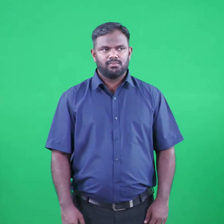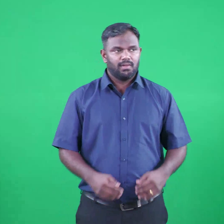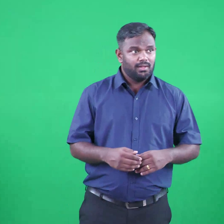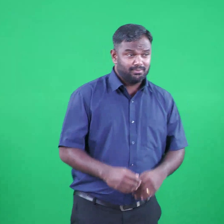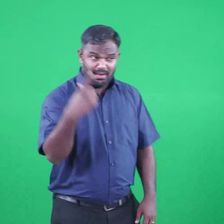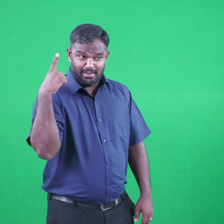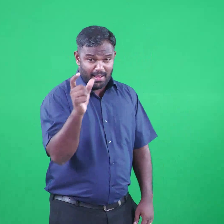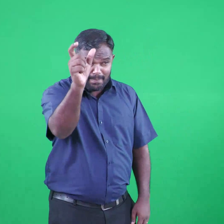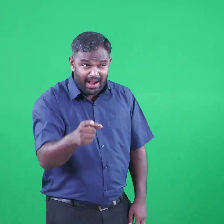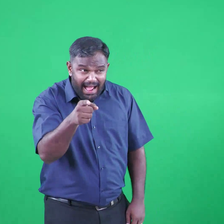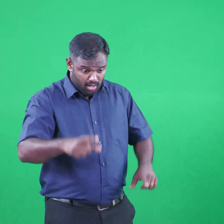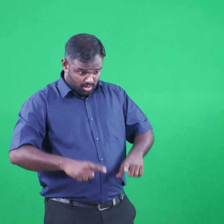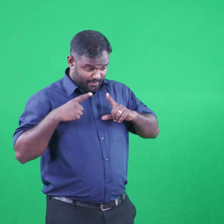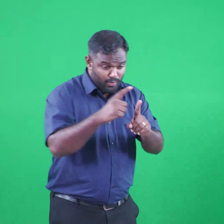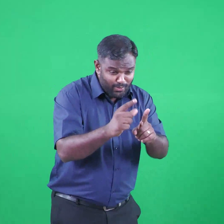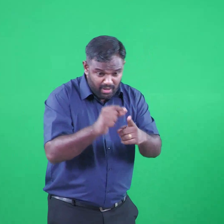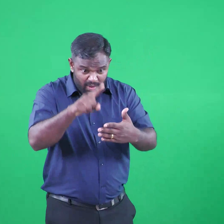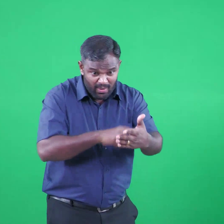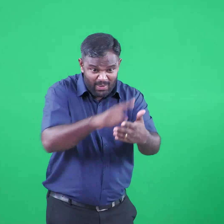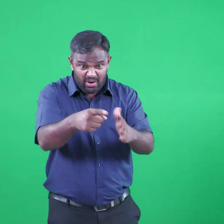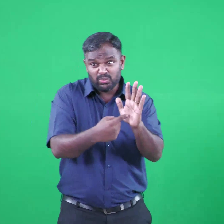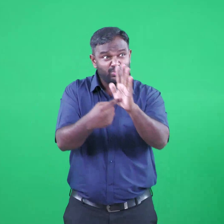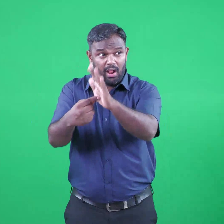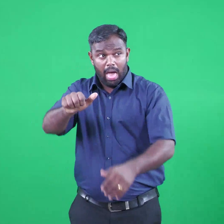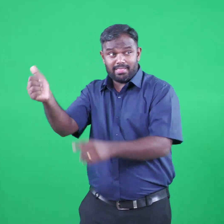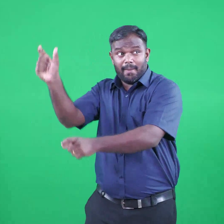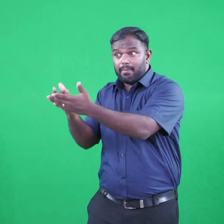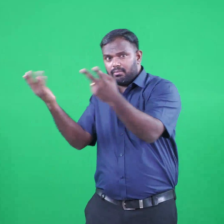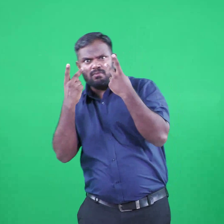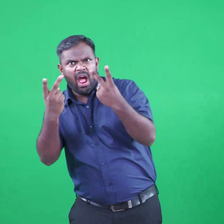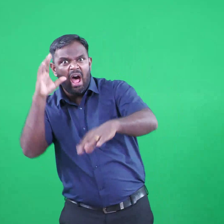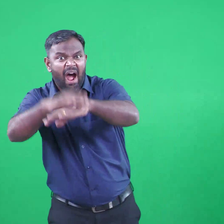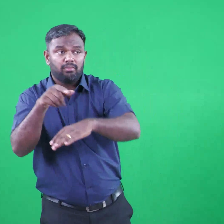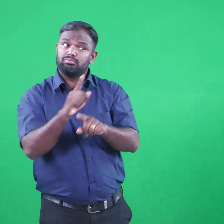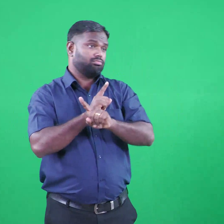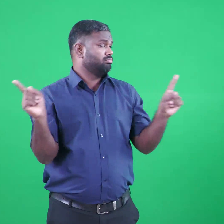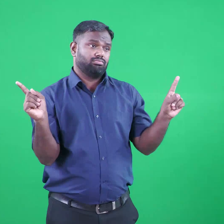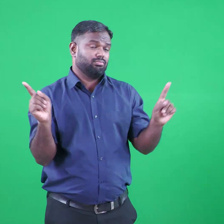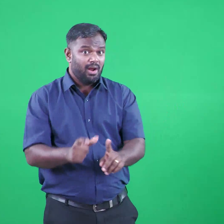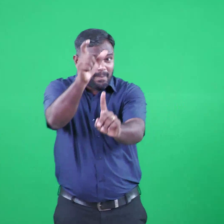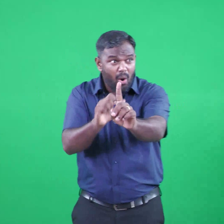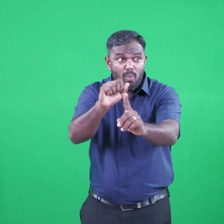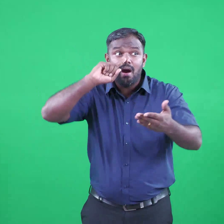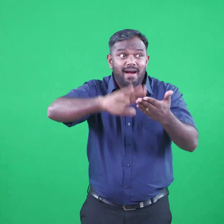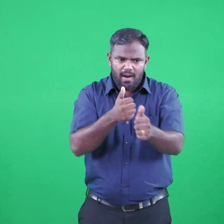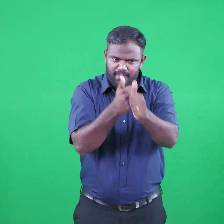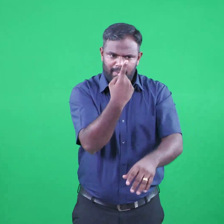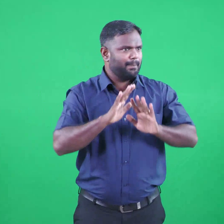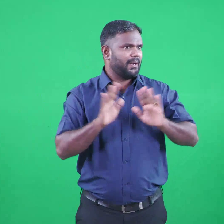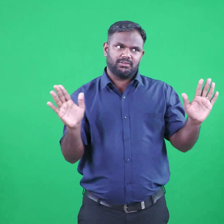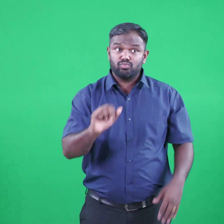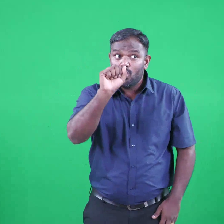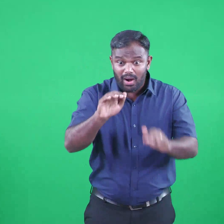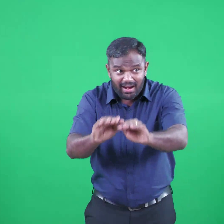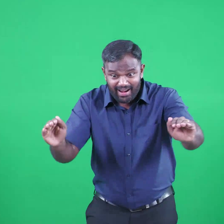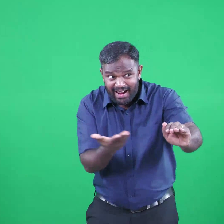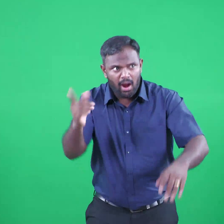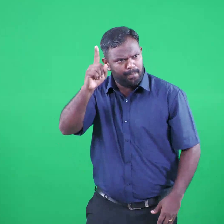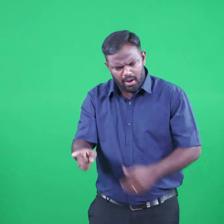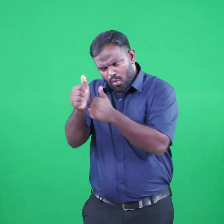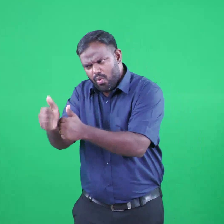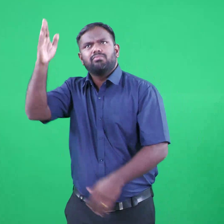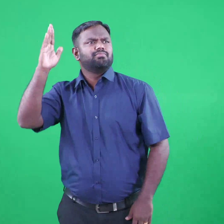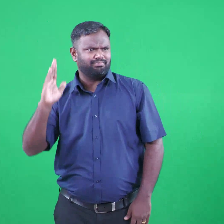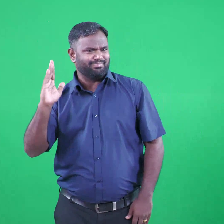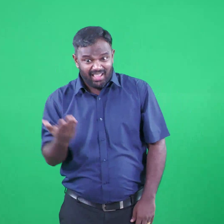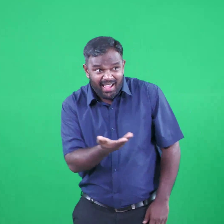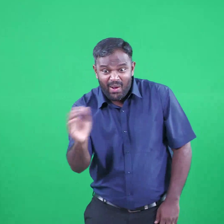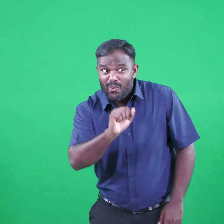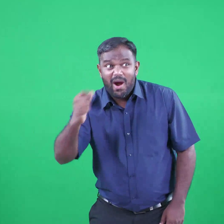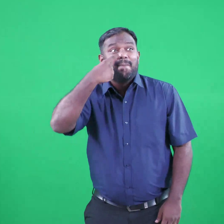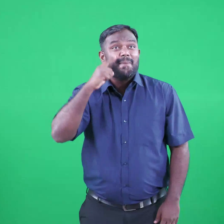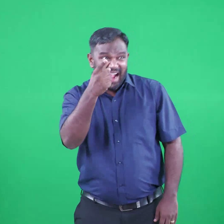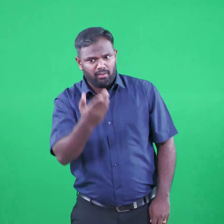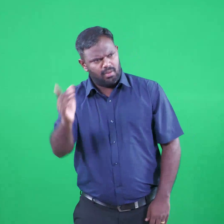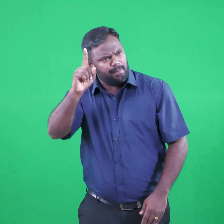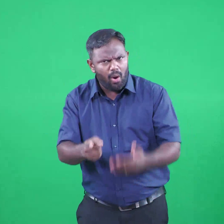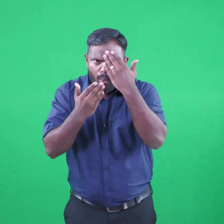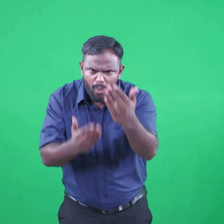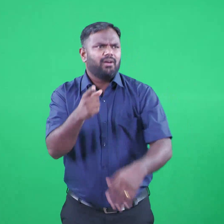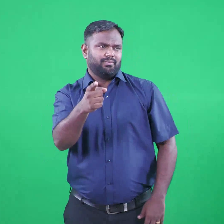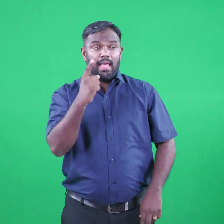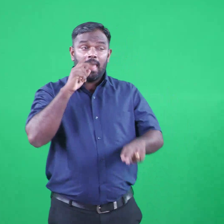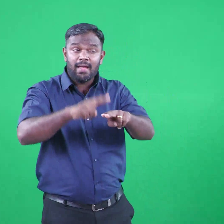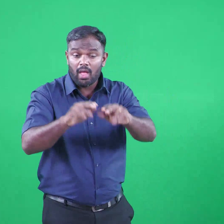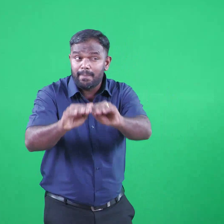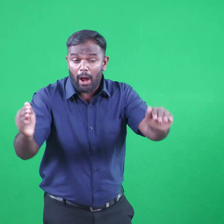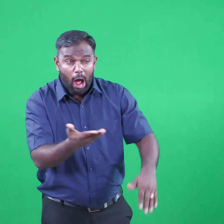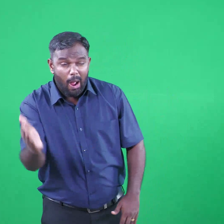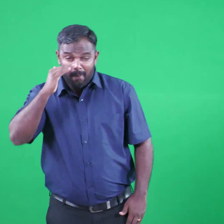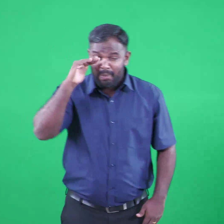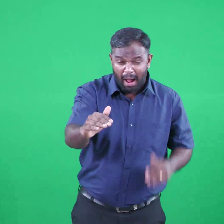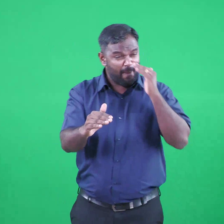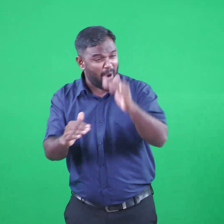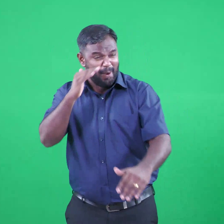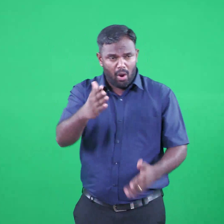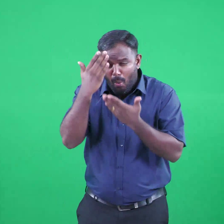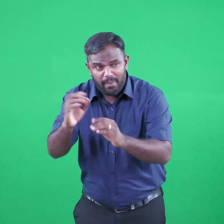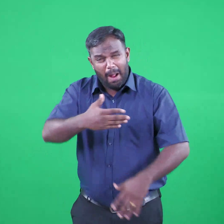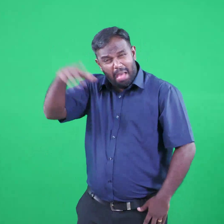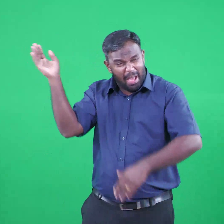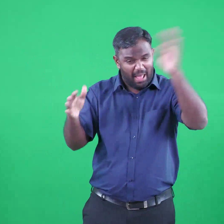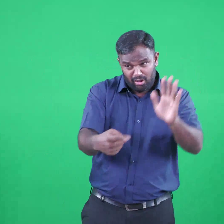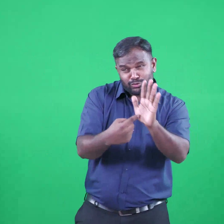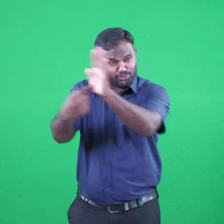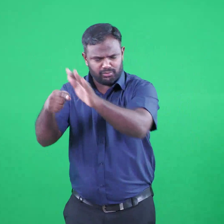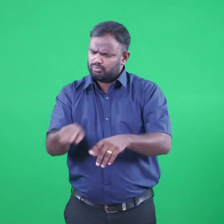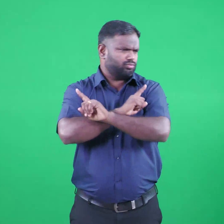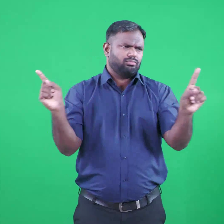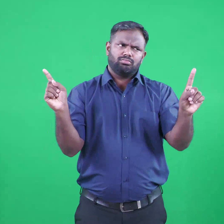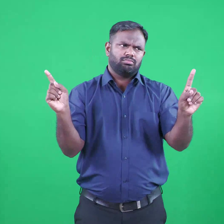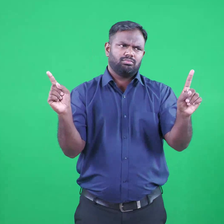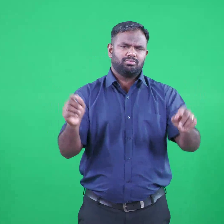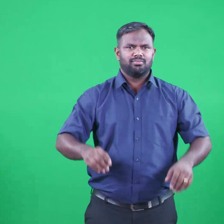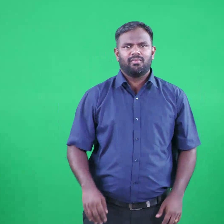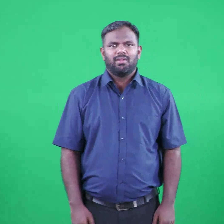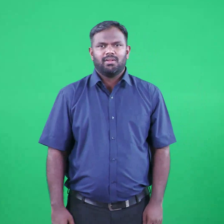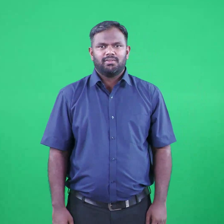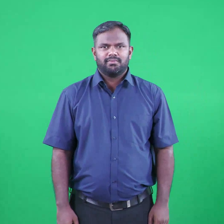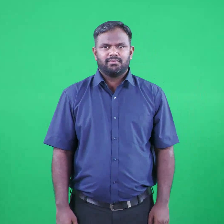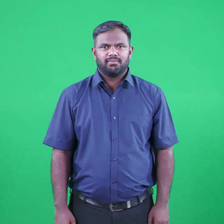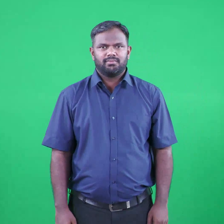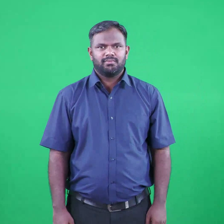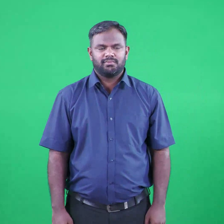An elder must be blameless, the husband of but one wife, having children who are believers and who are not open to accusation of indiscretion or insubordination.